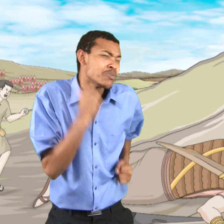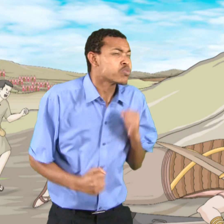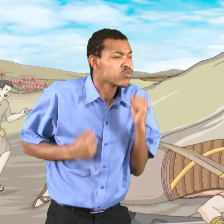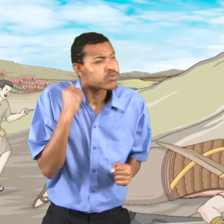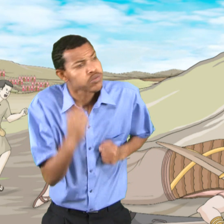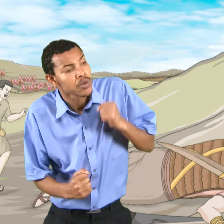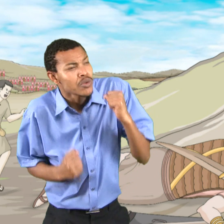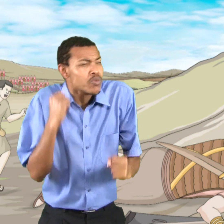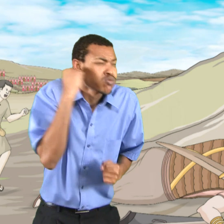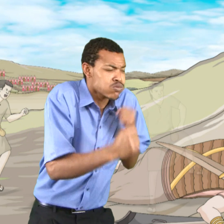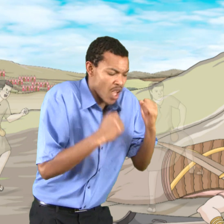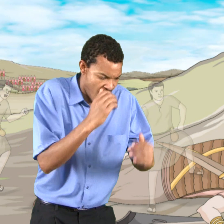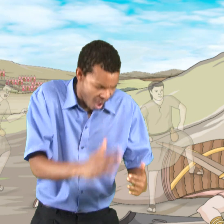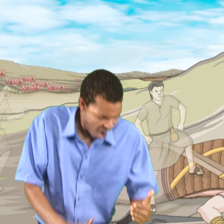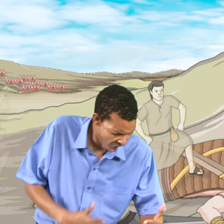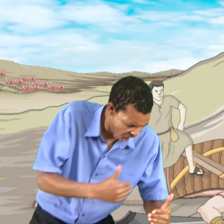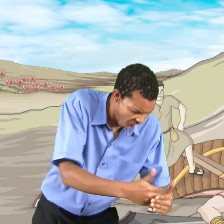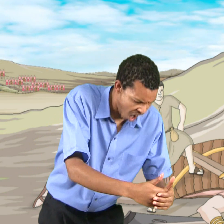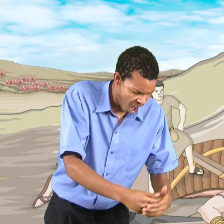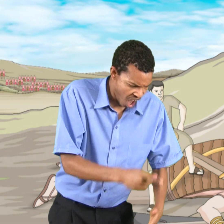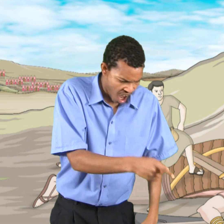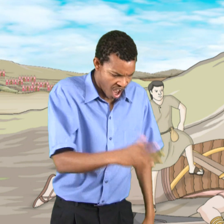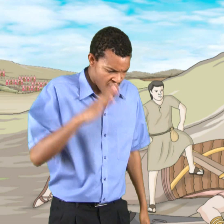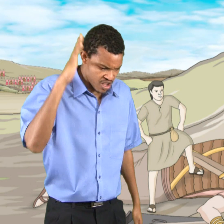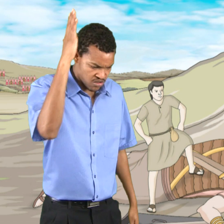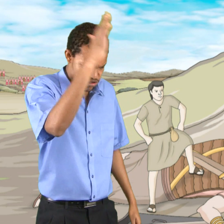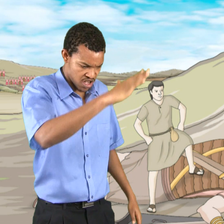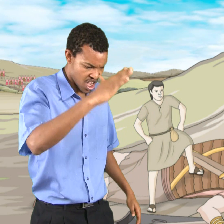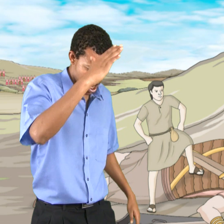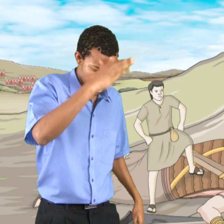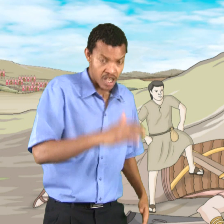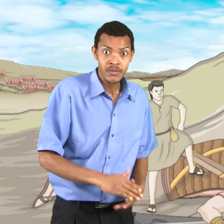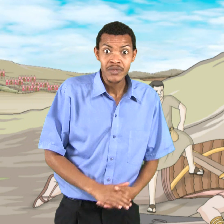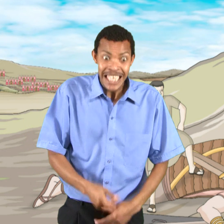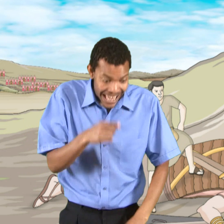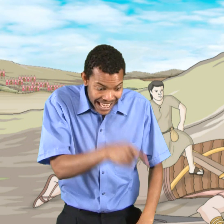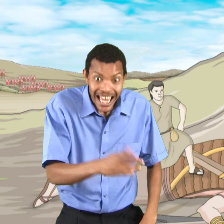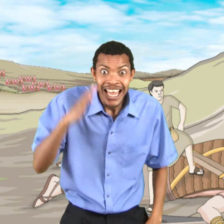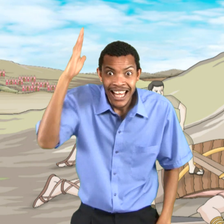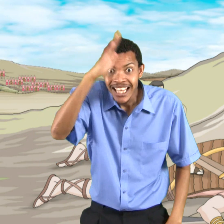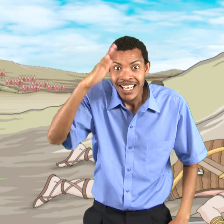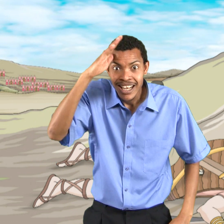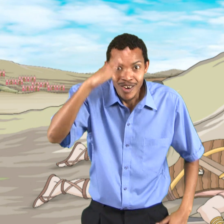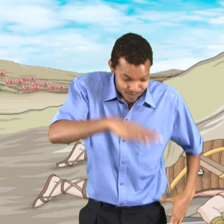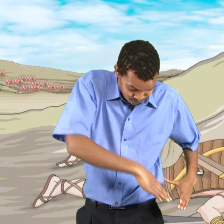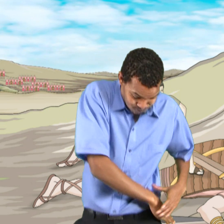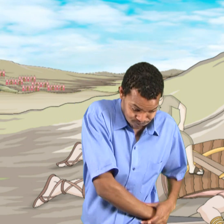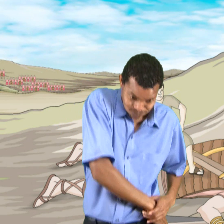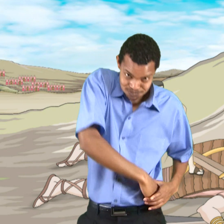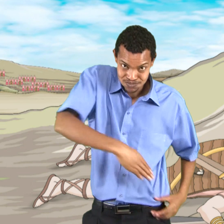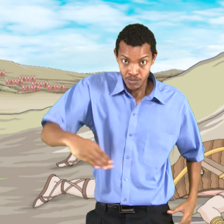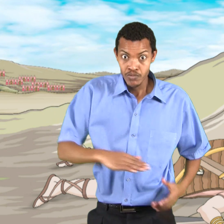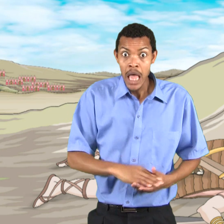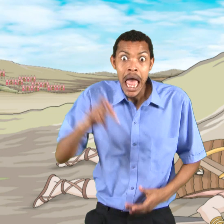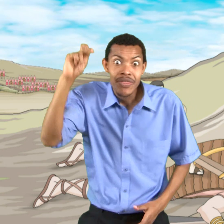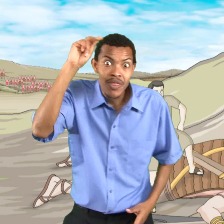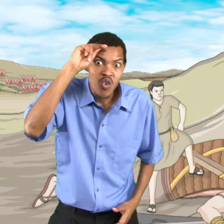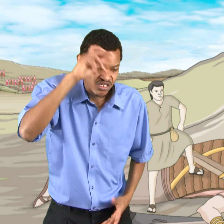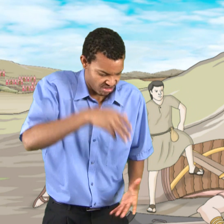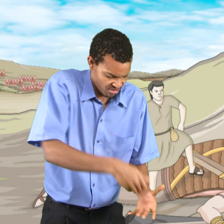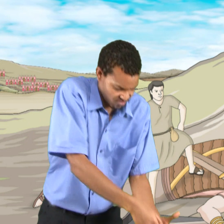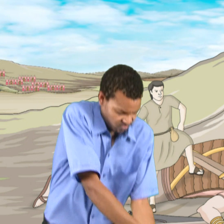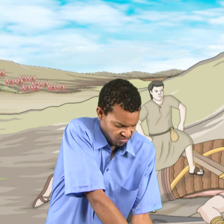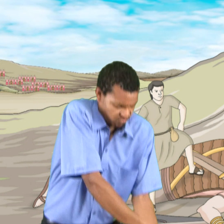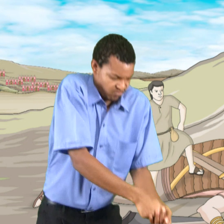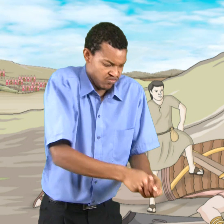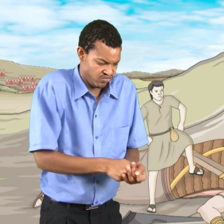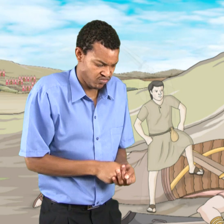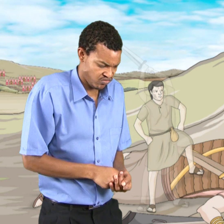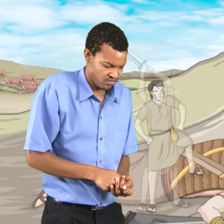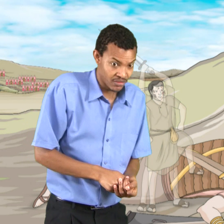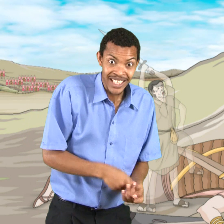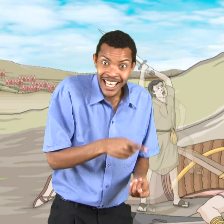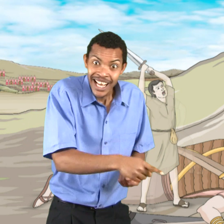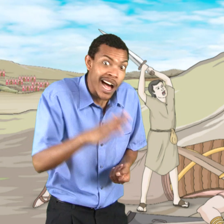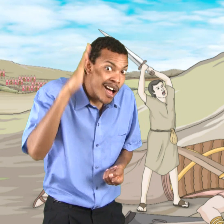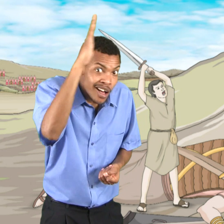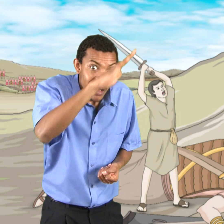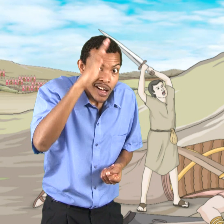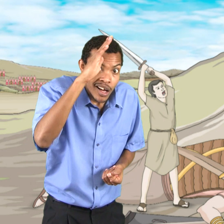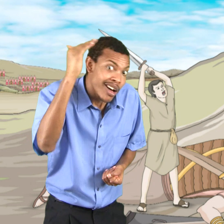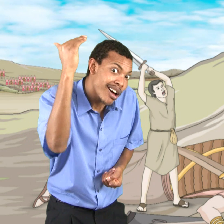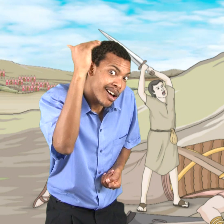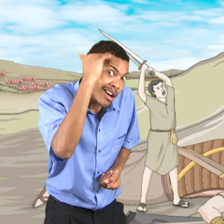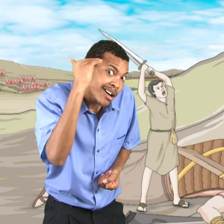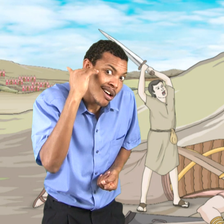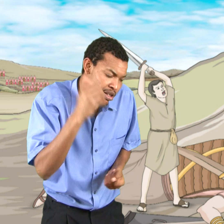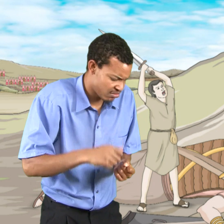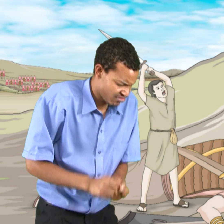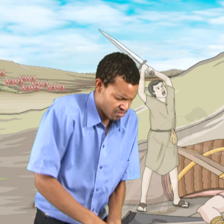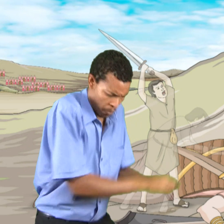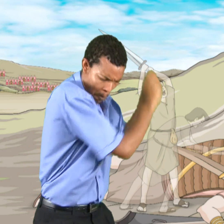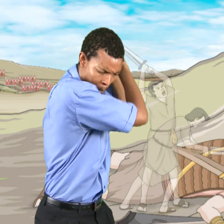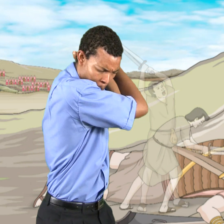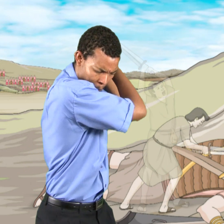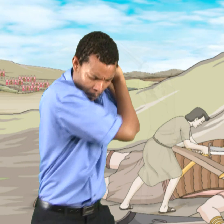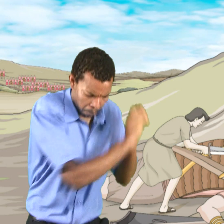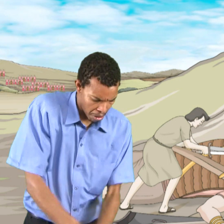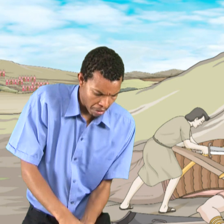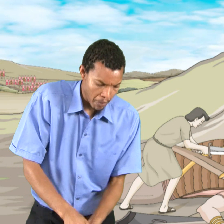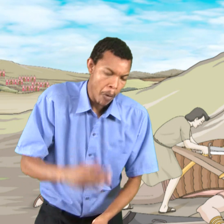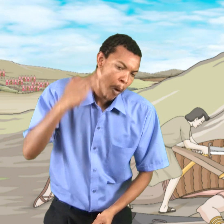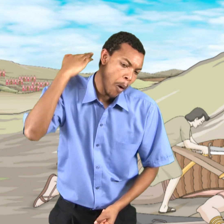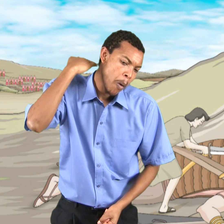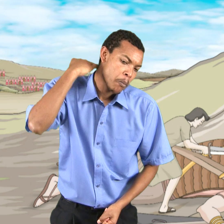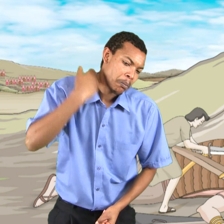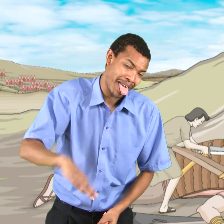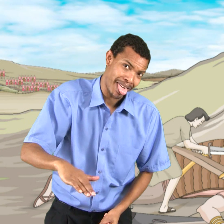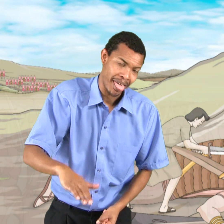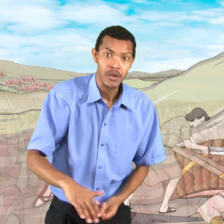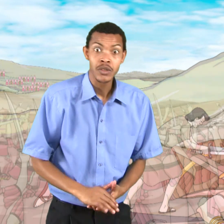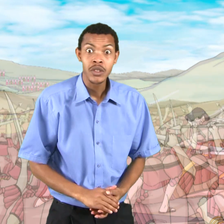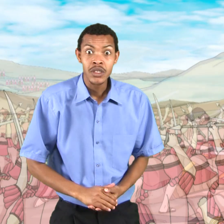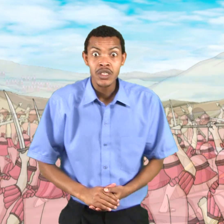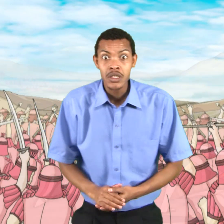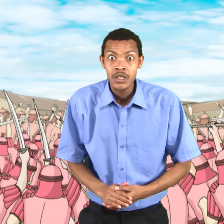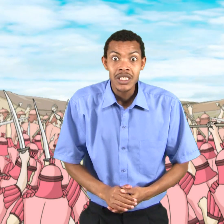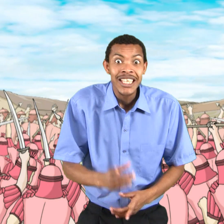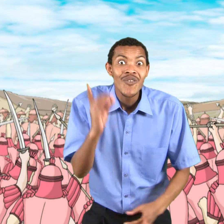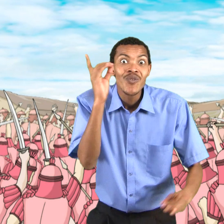David ran and stood over him. He grabbed the Philistine’s sword and pulled it from its sheath and killed him; and he cut off his head with the sword.